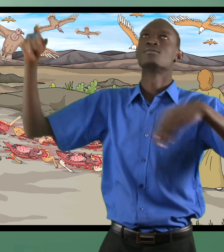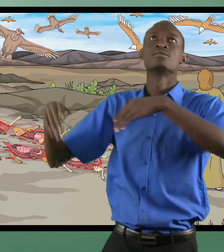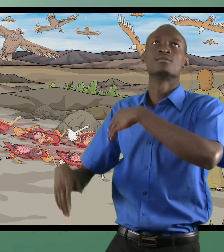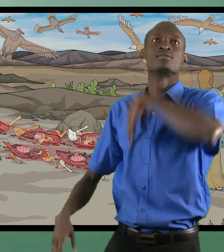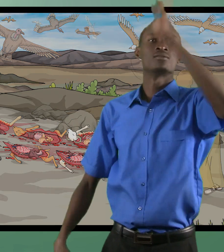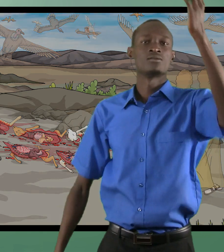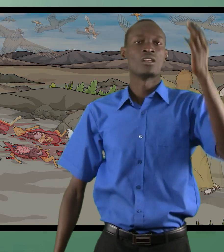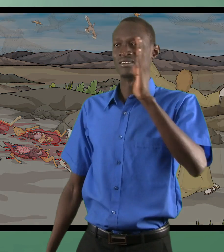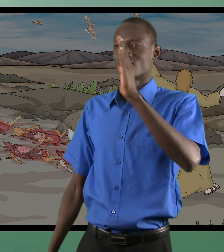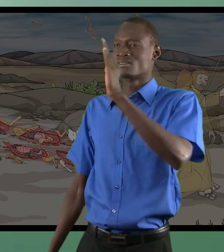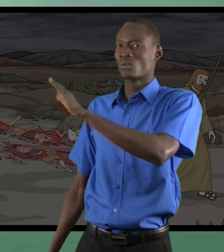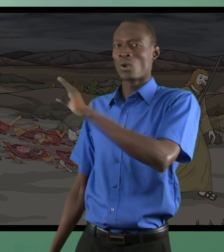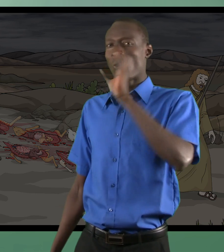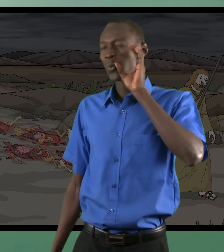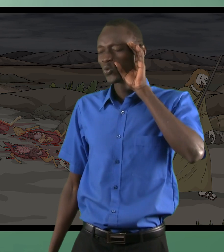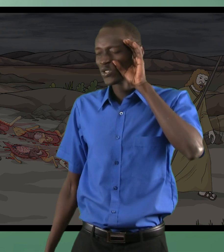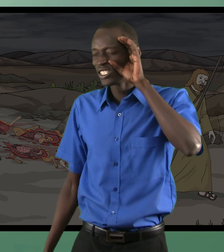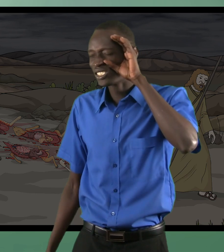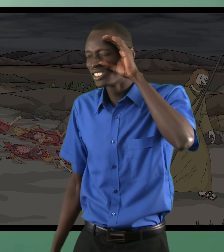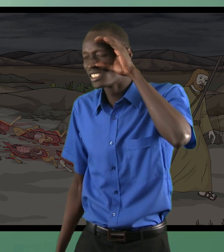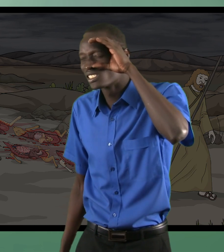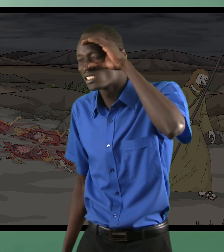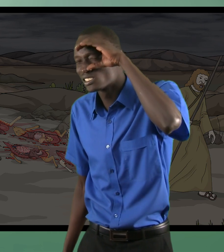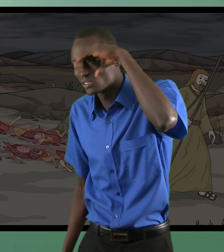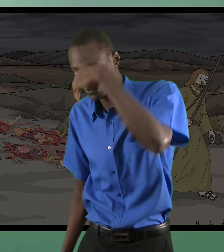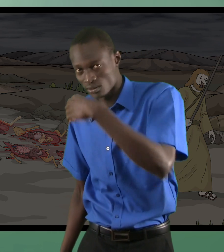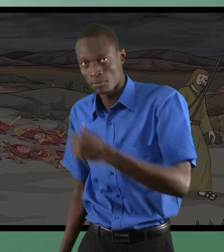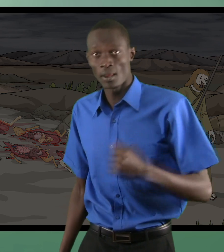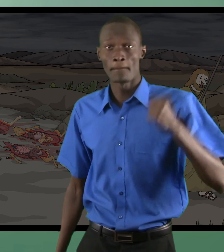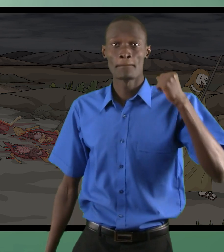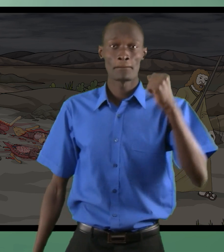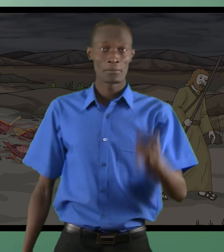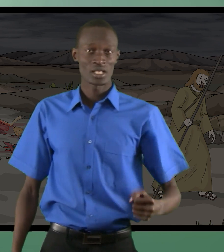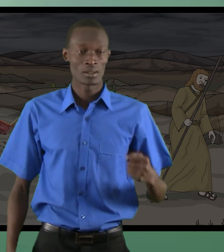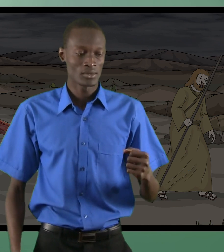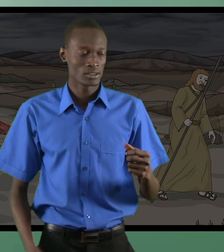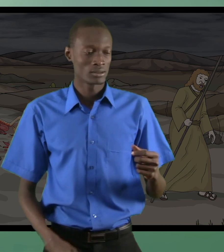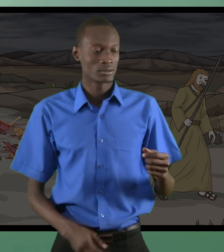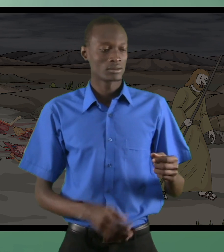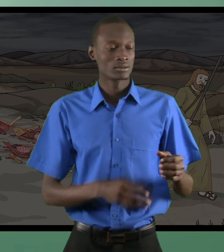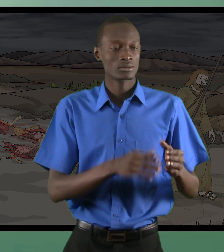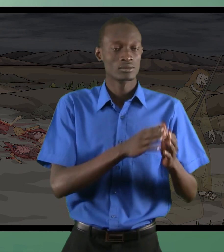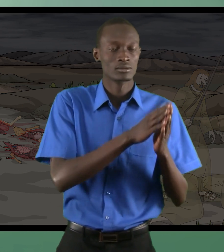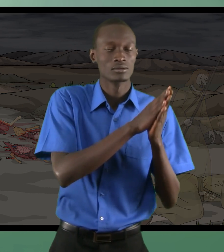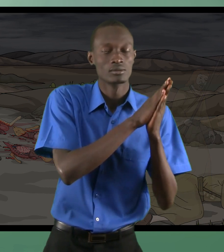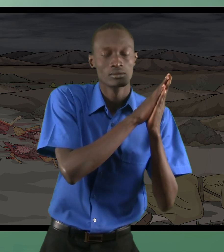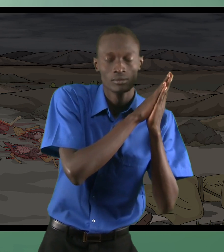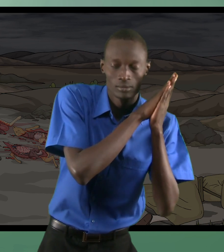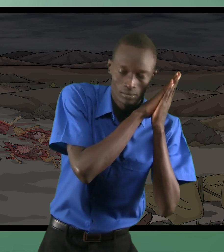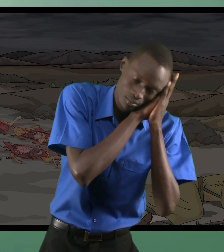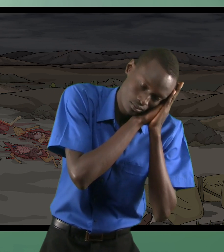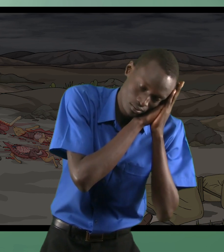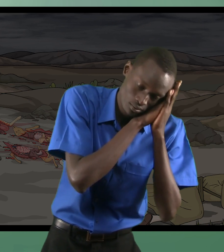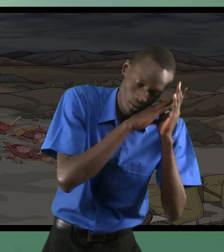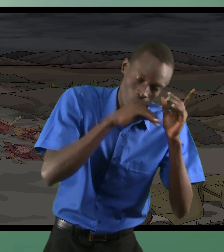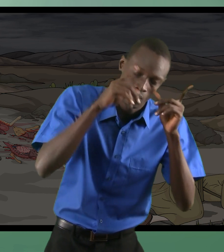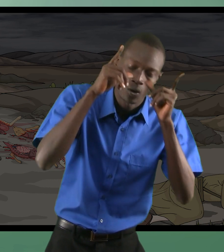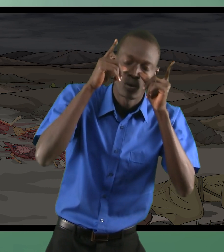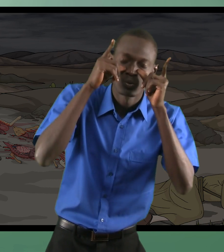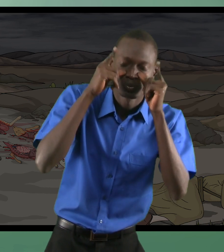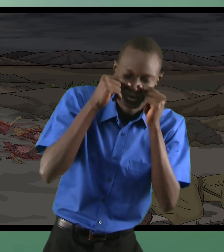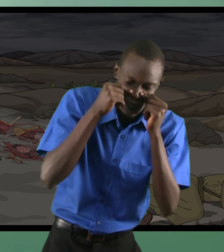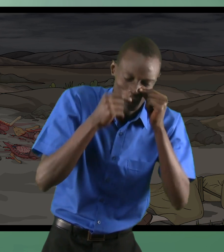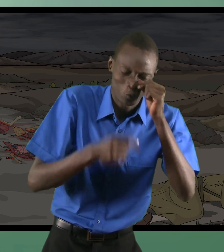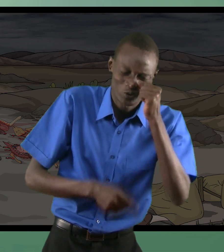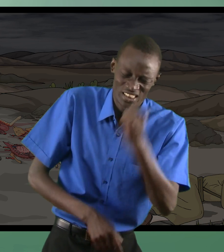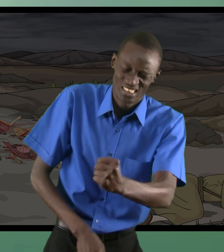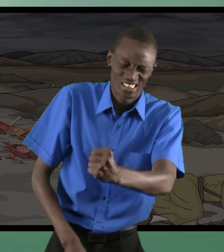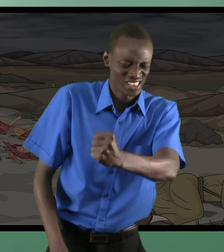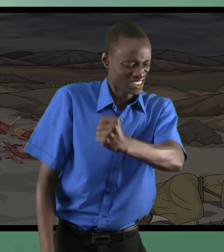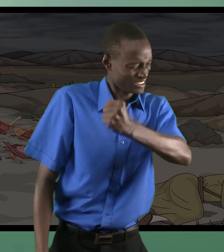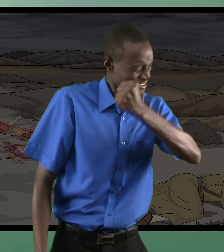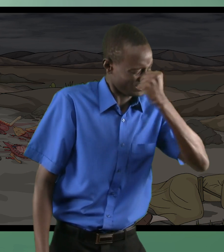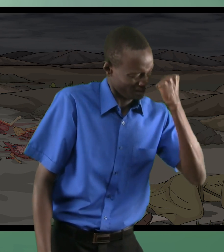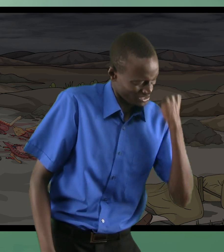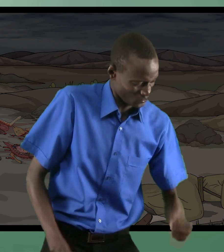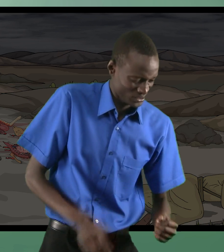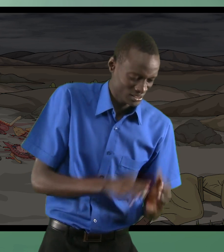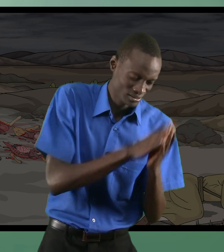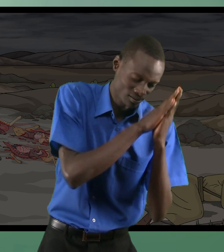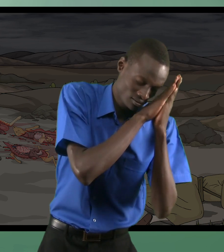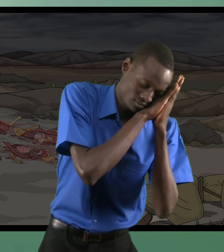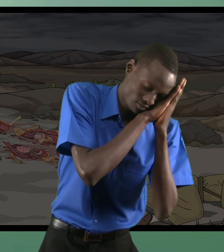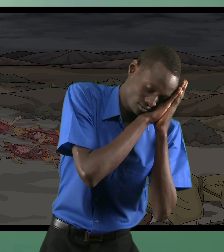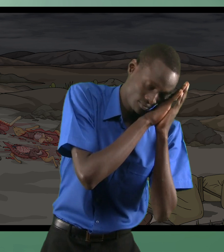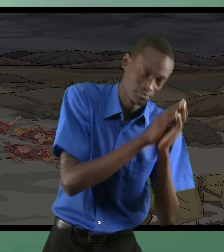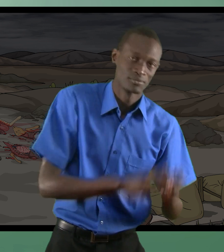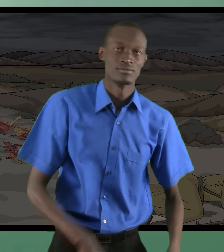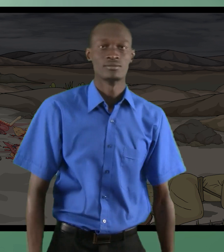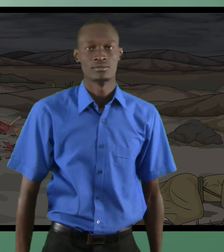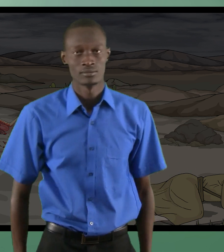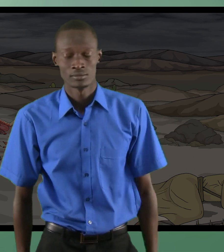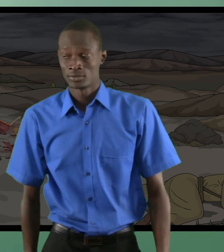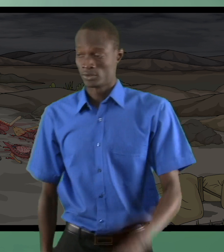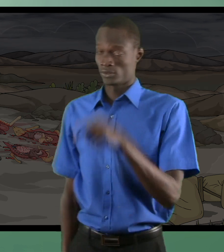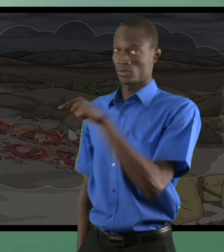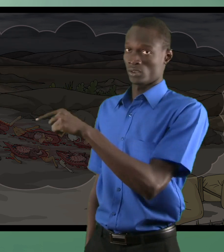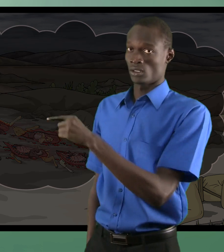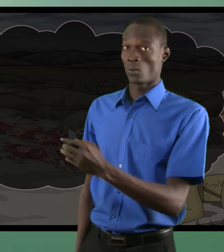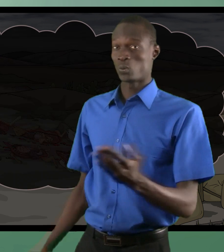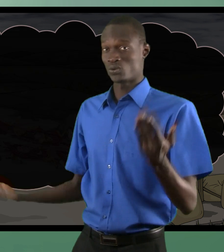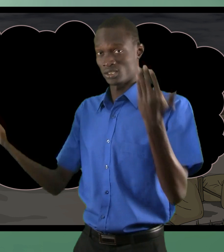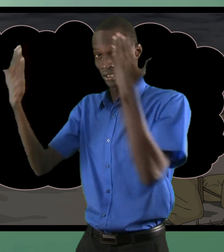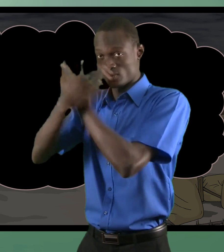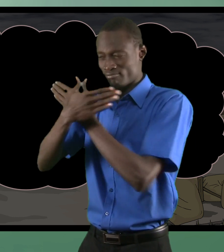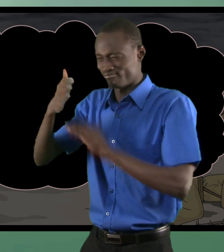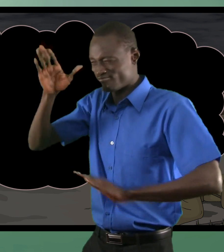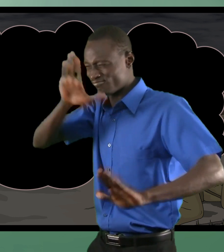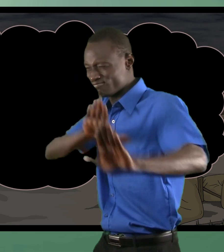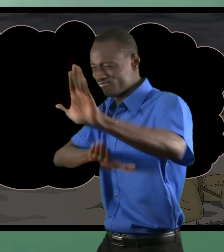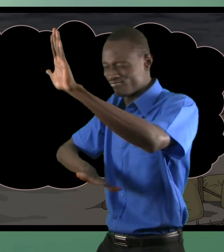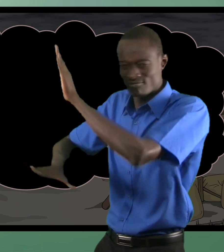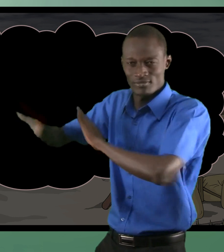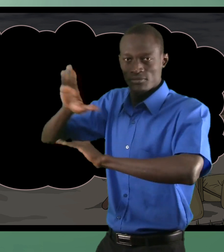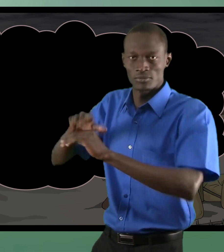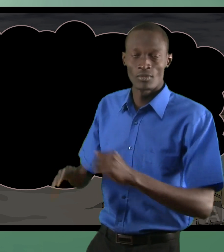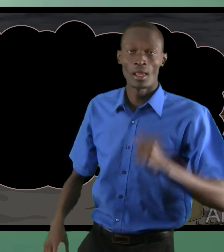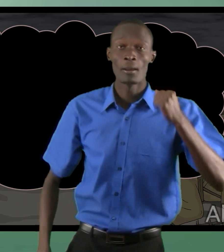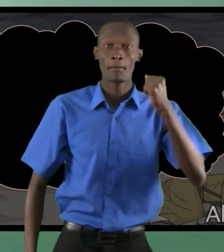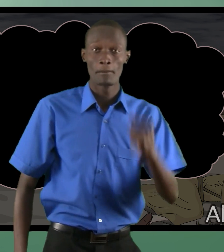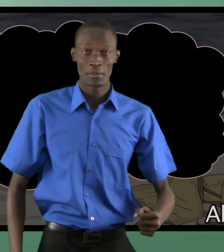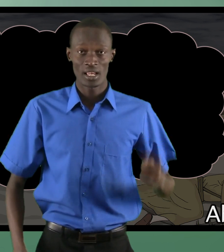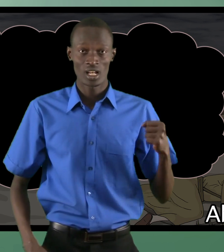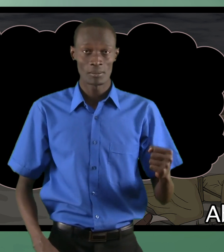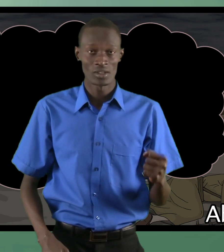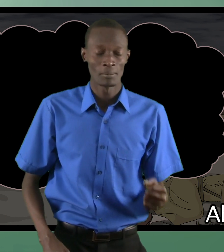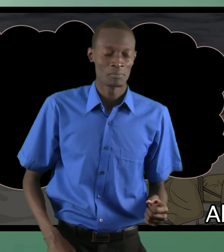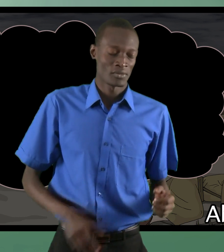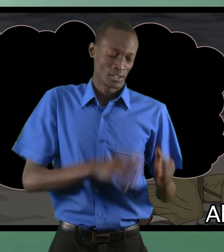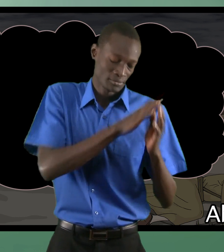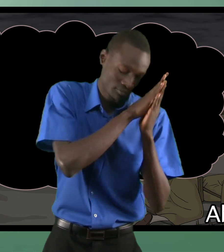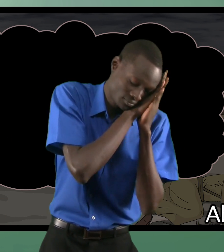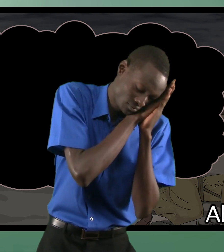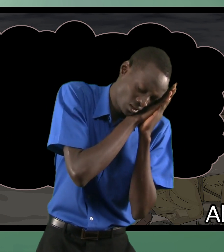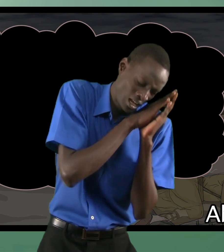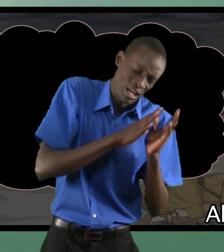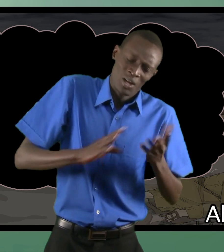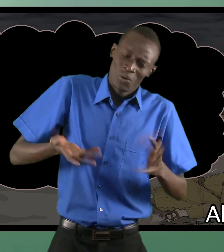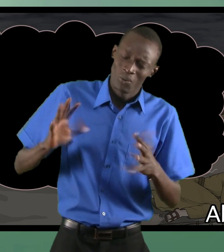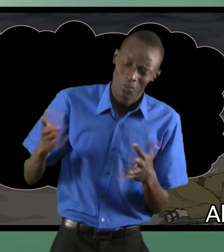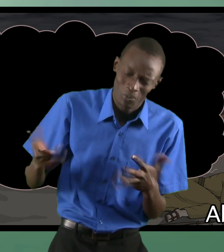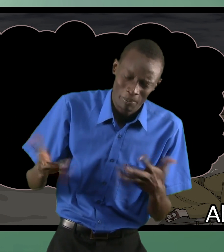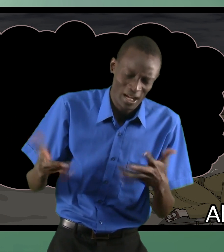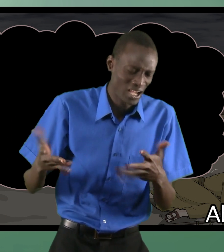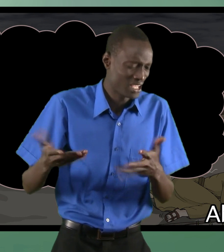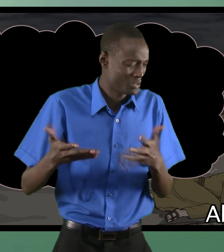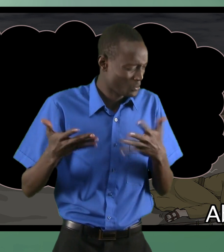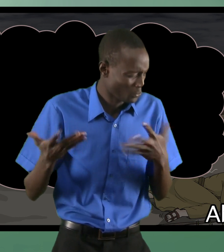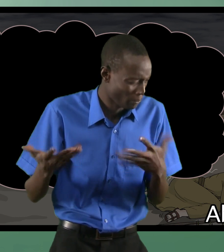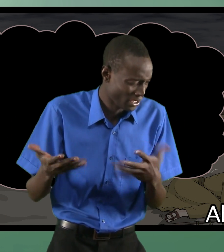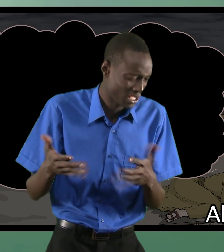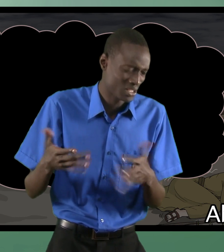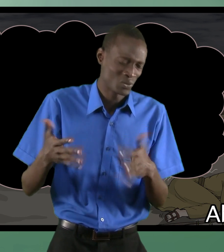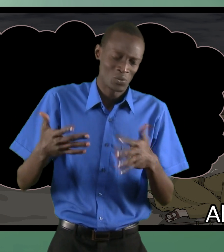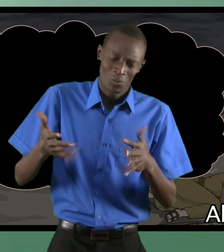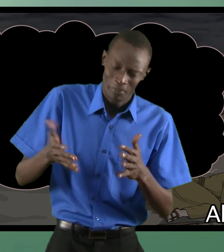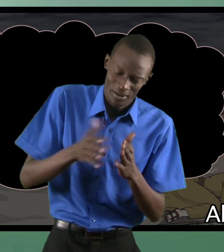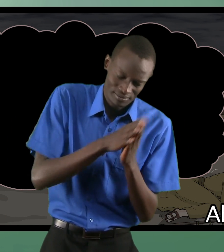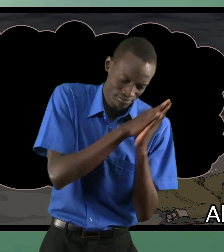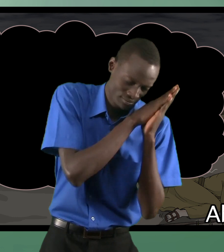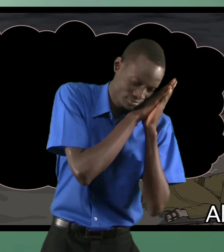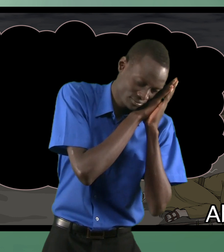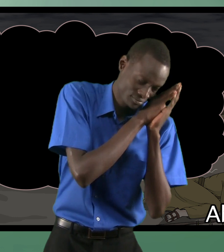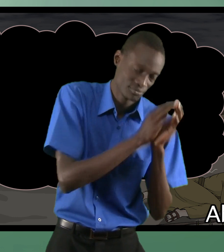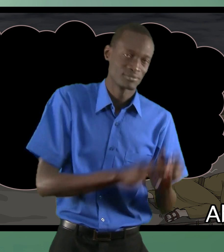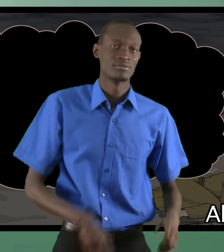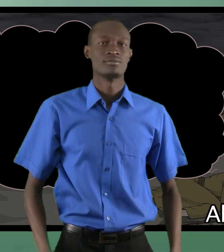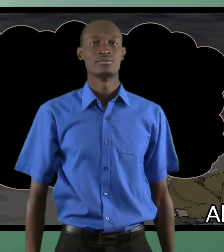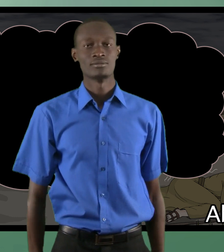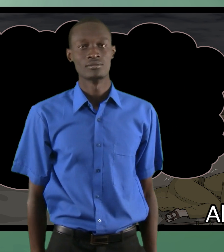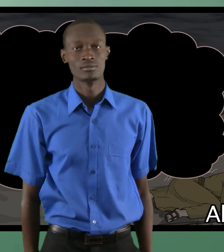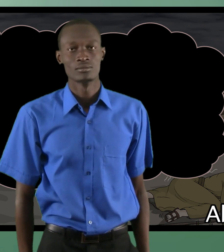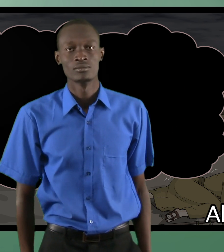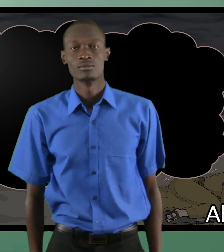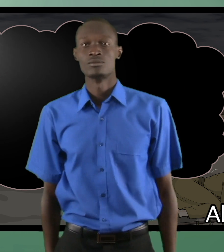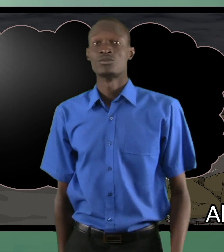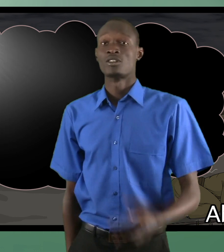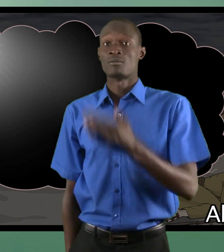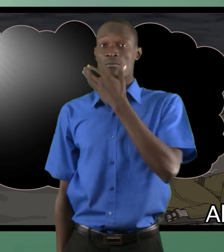As the sun was setting, Abram fell into a deep sleep, and suddenly great terror and darkness overwhelmed him.